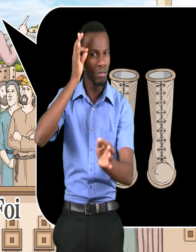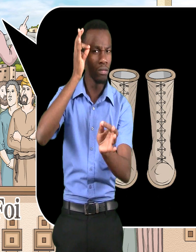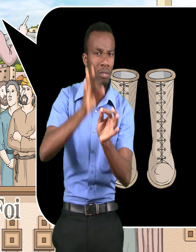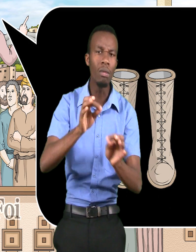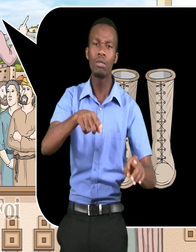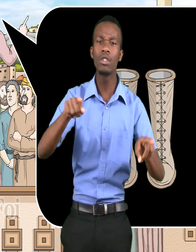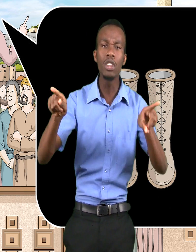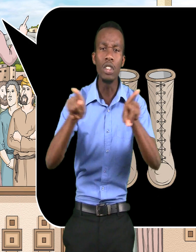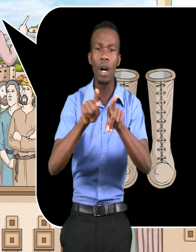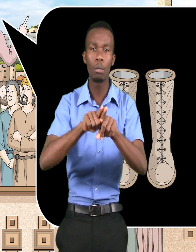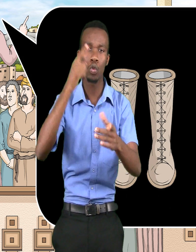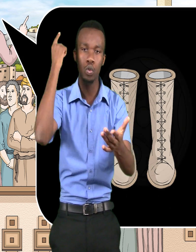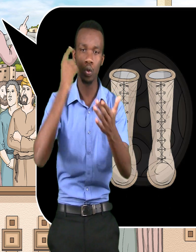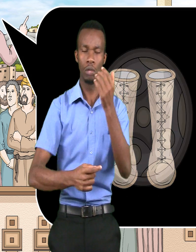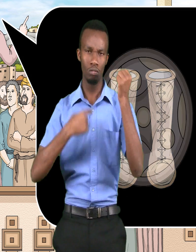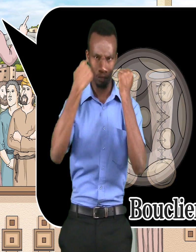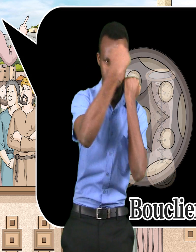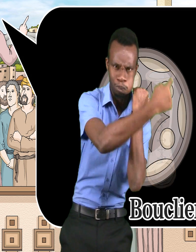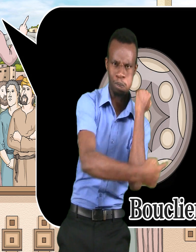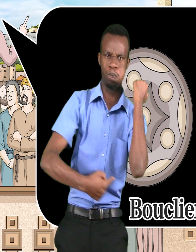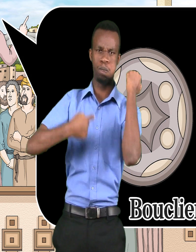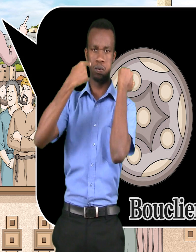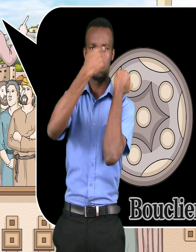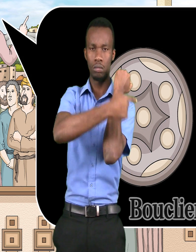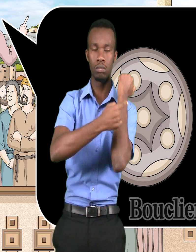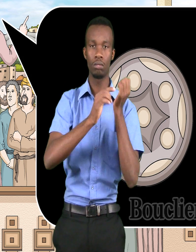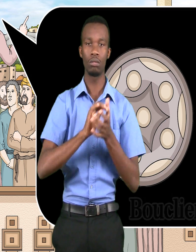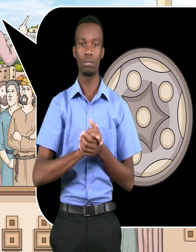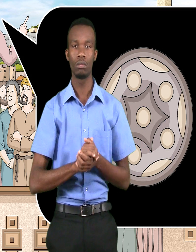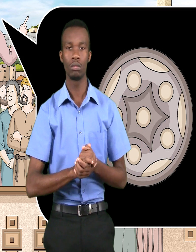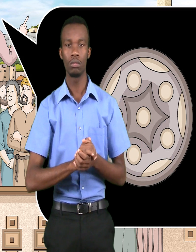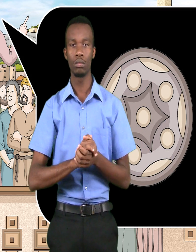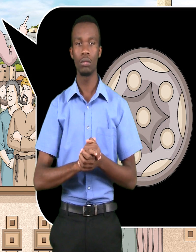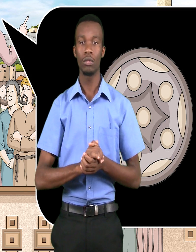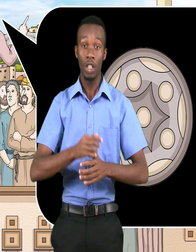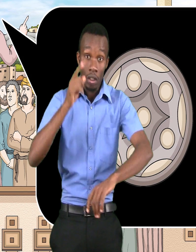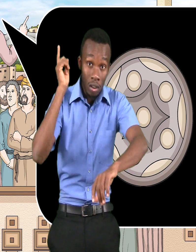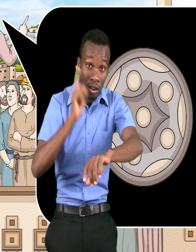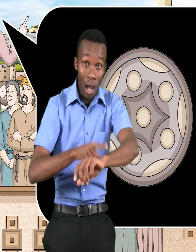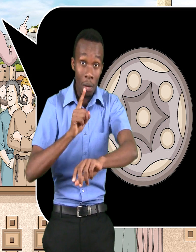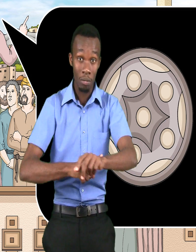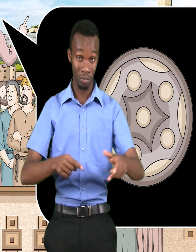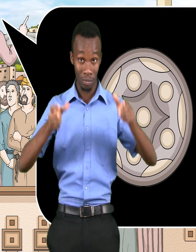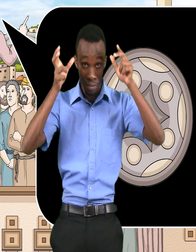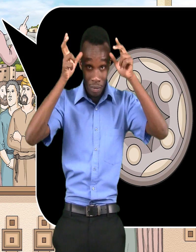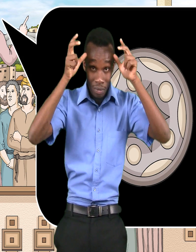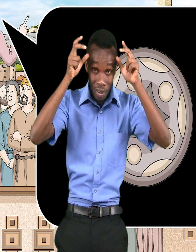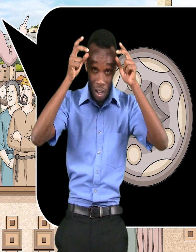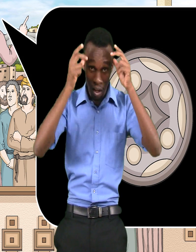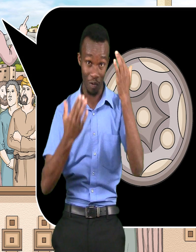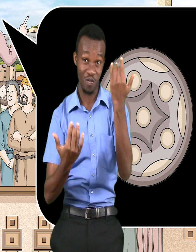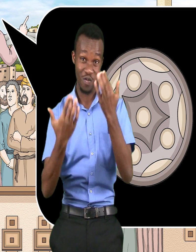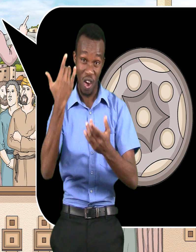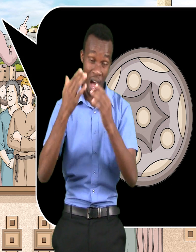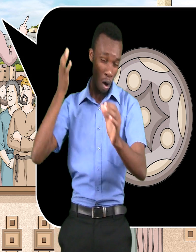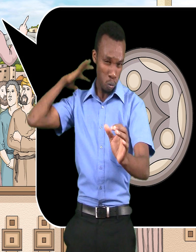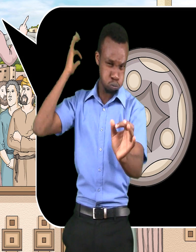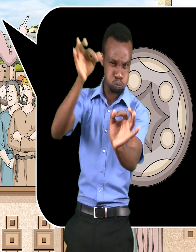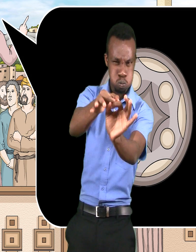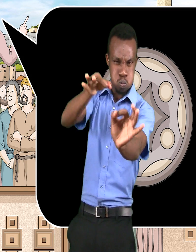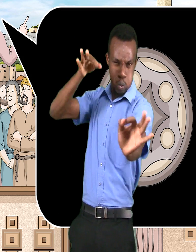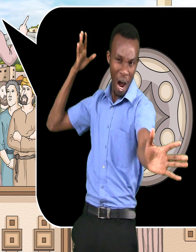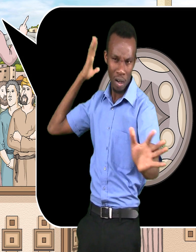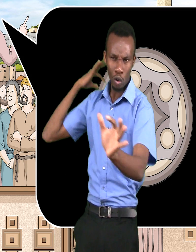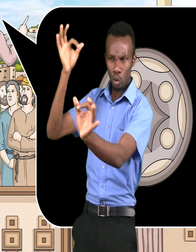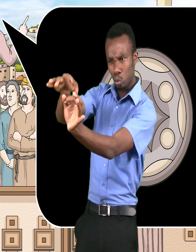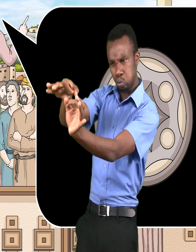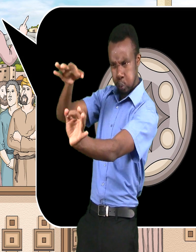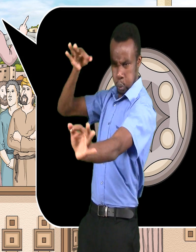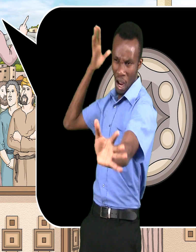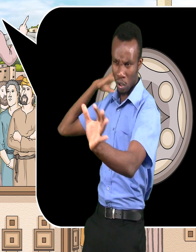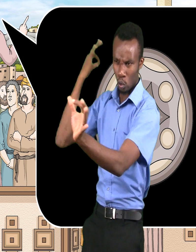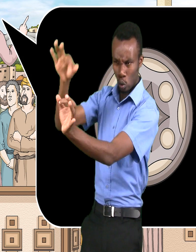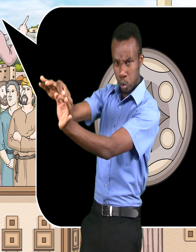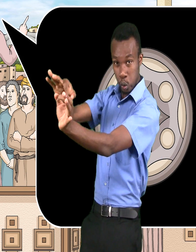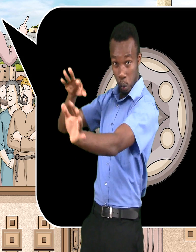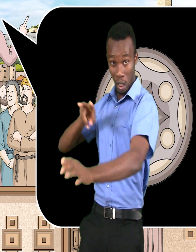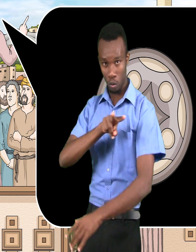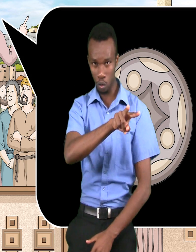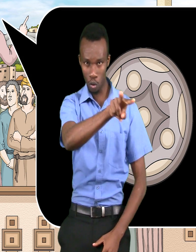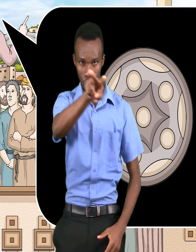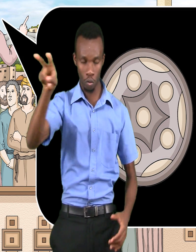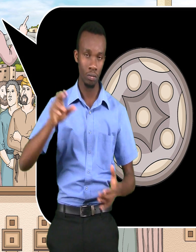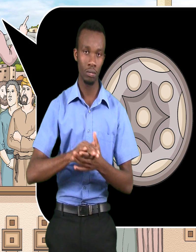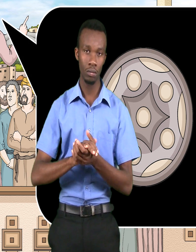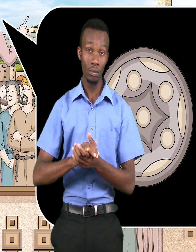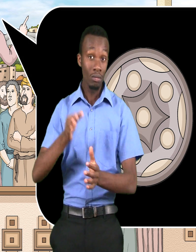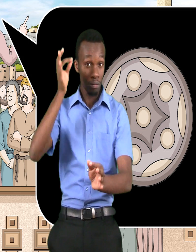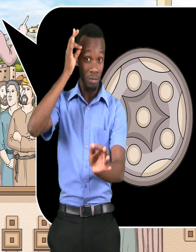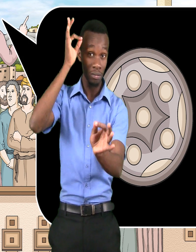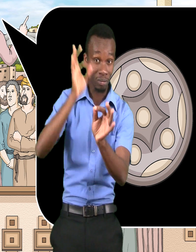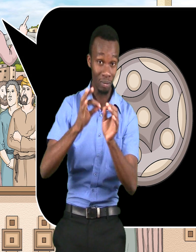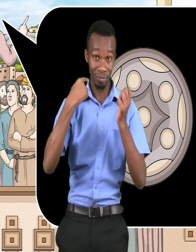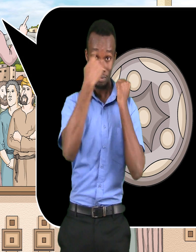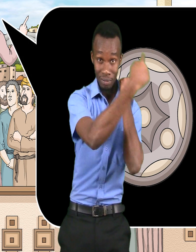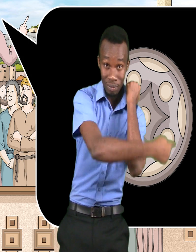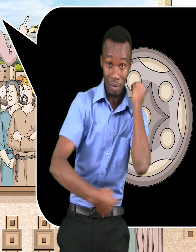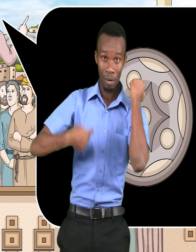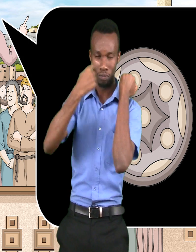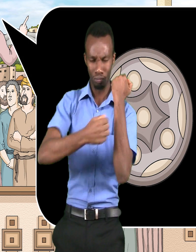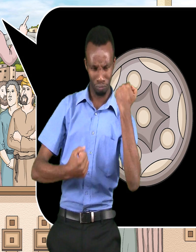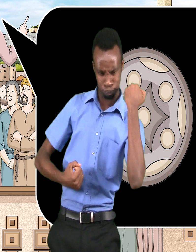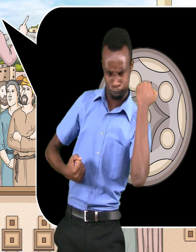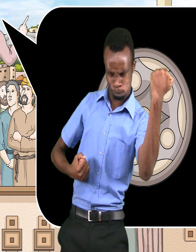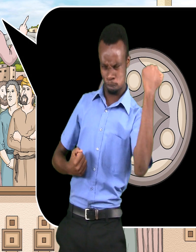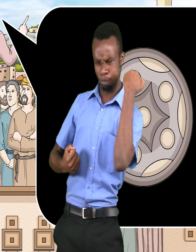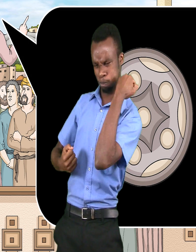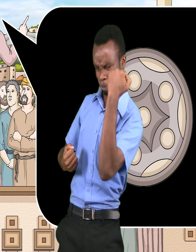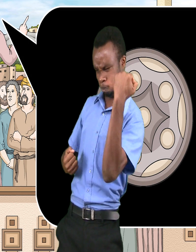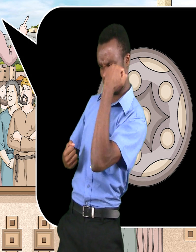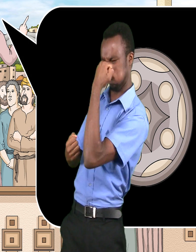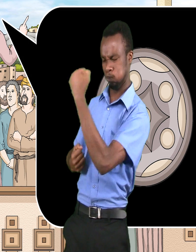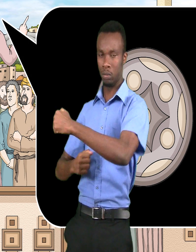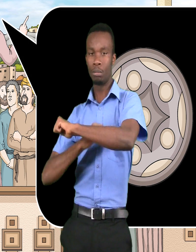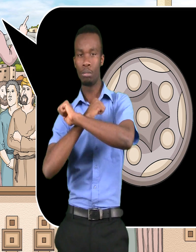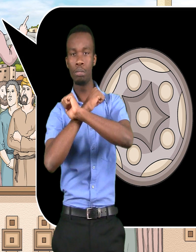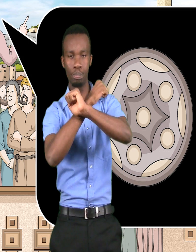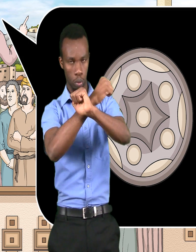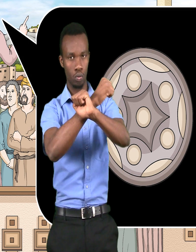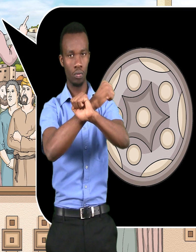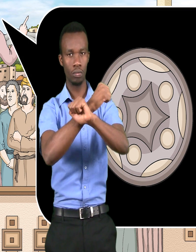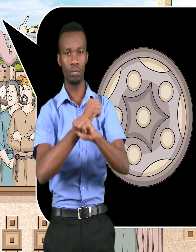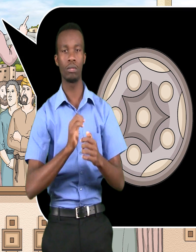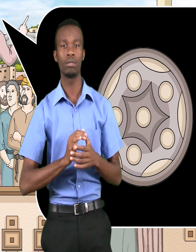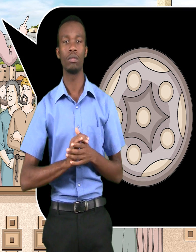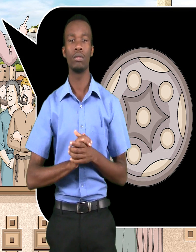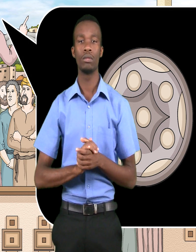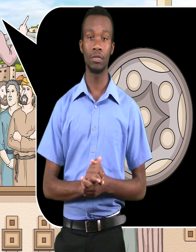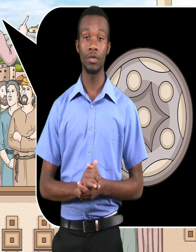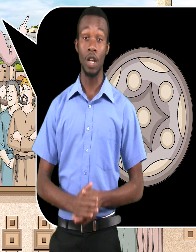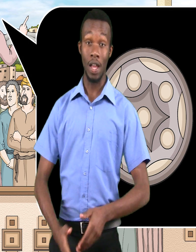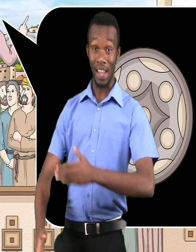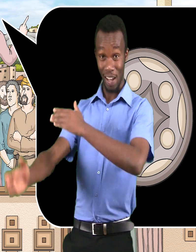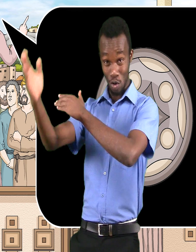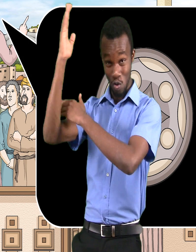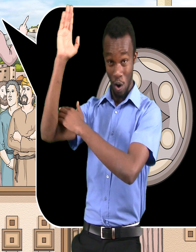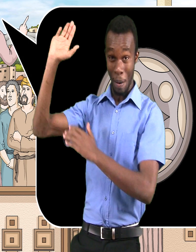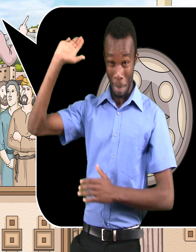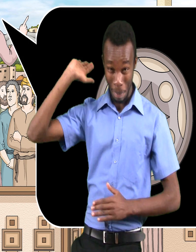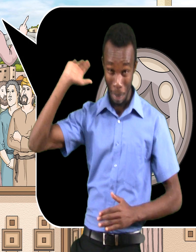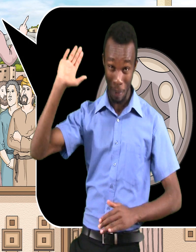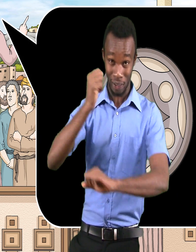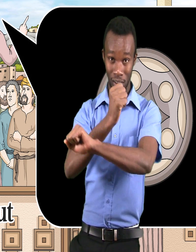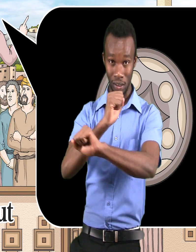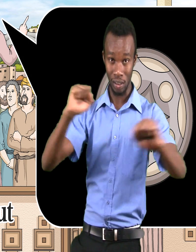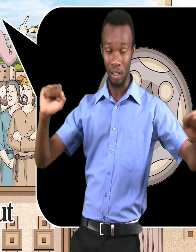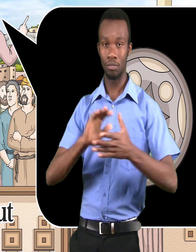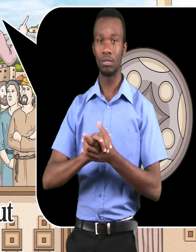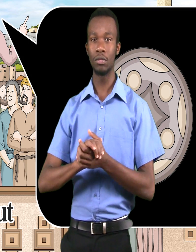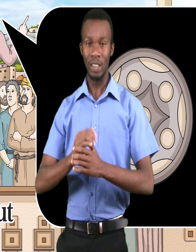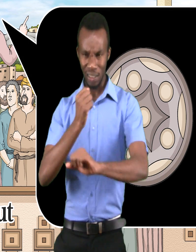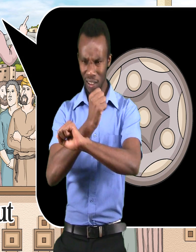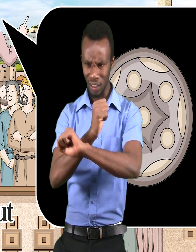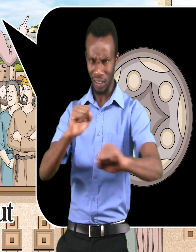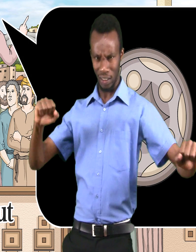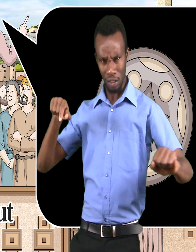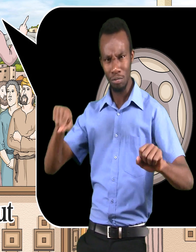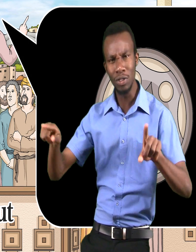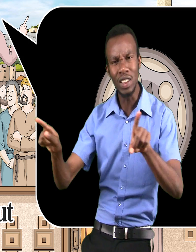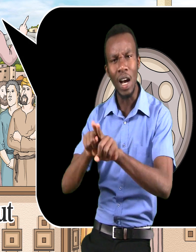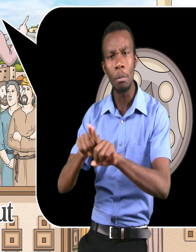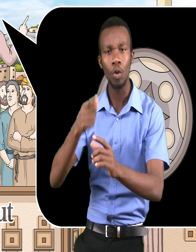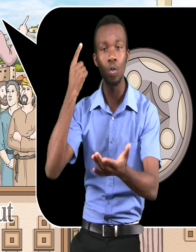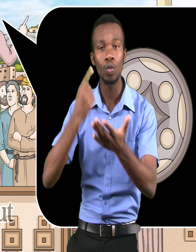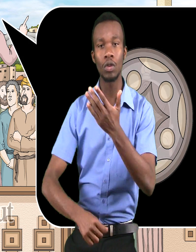In addition to all this, take up the shield of faith, with which you can extinguish all the flaming arrows of the evil one.